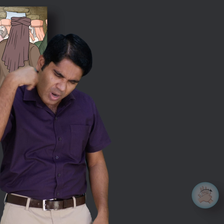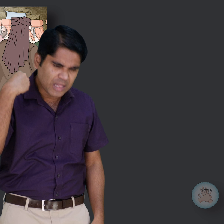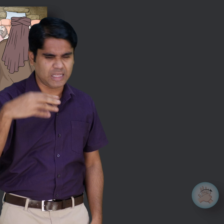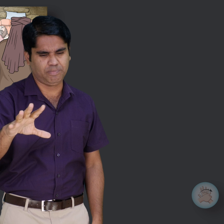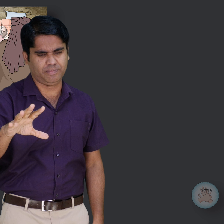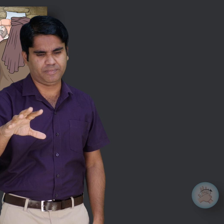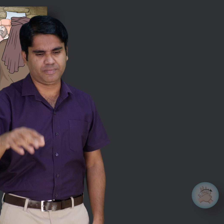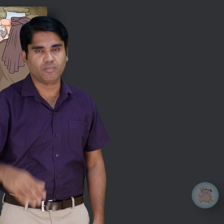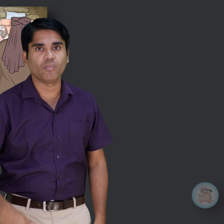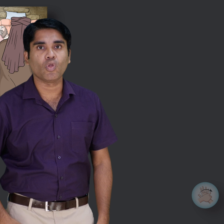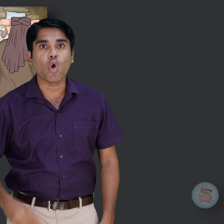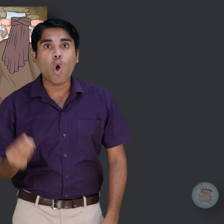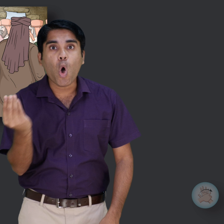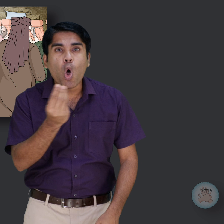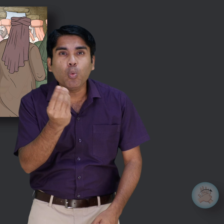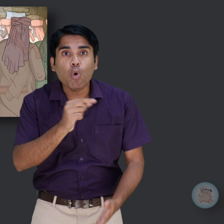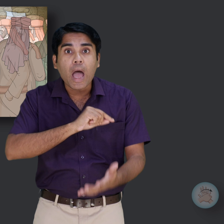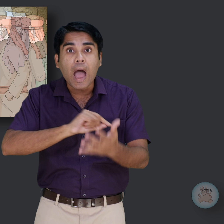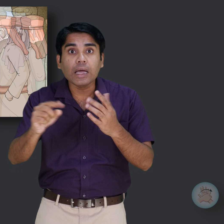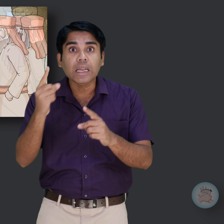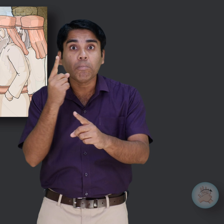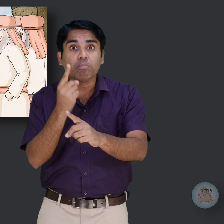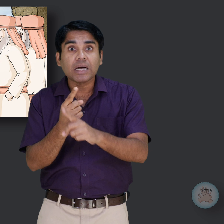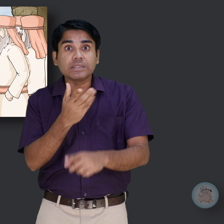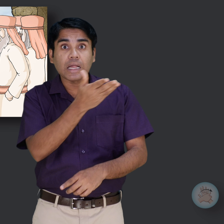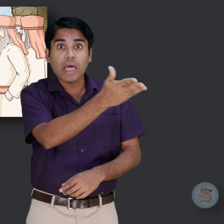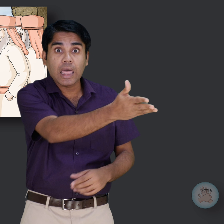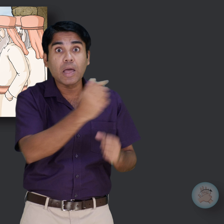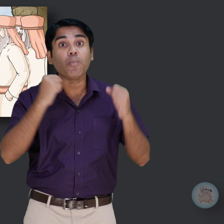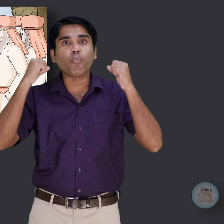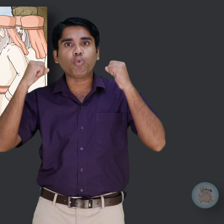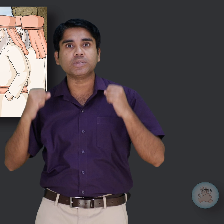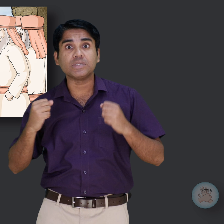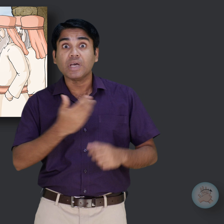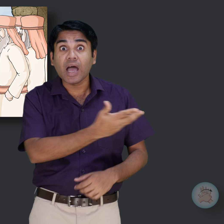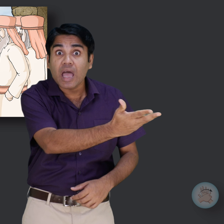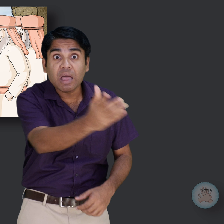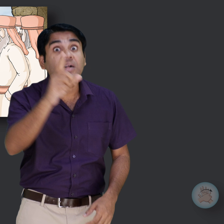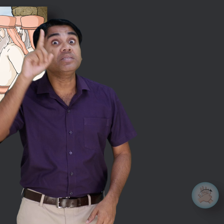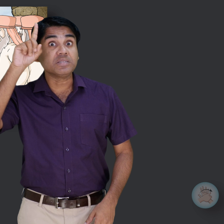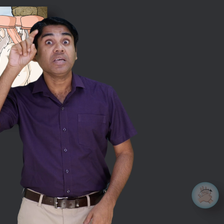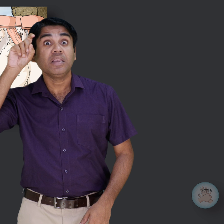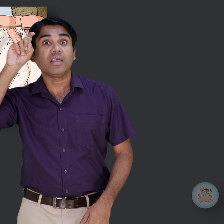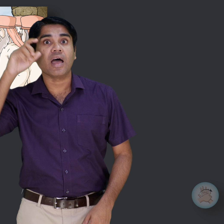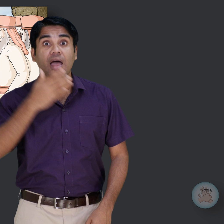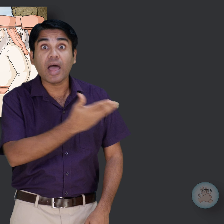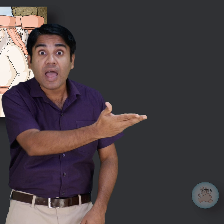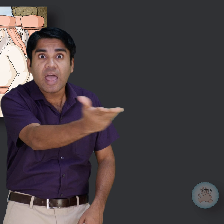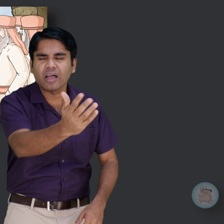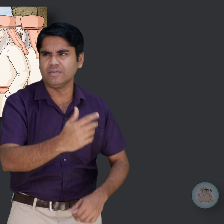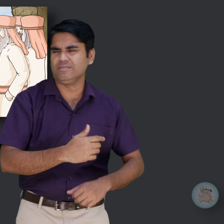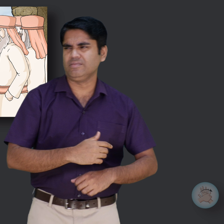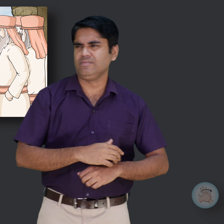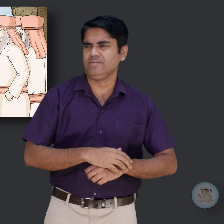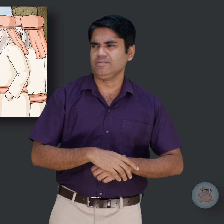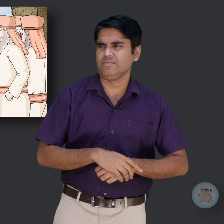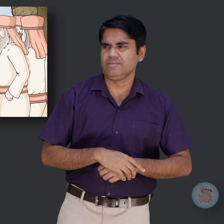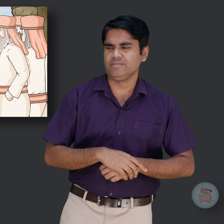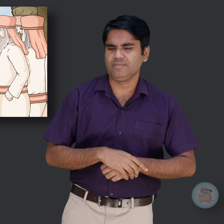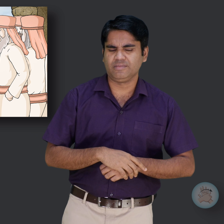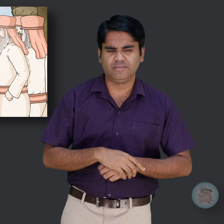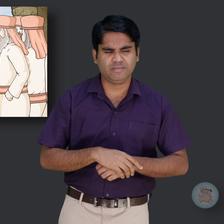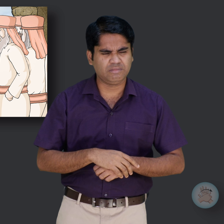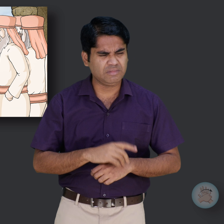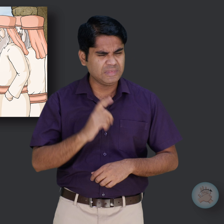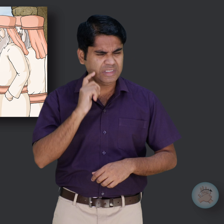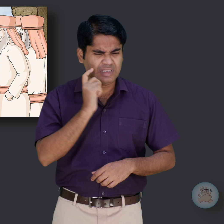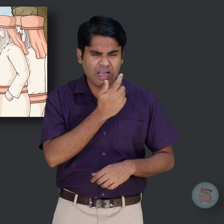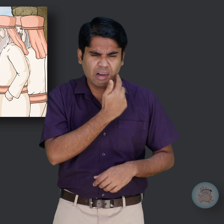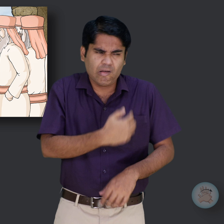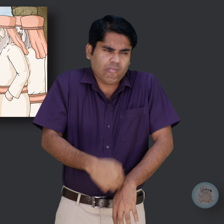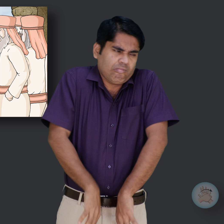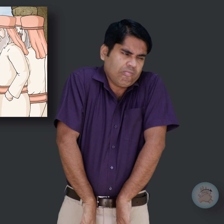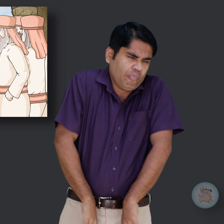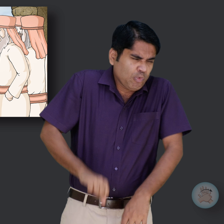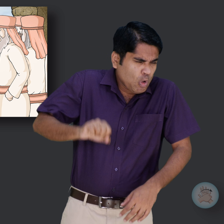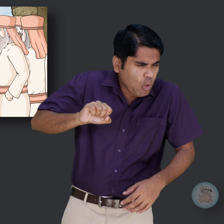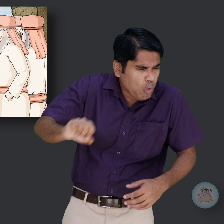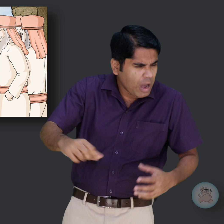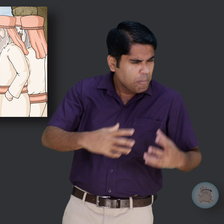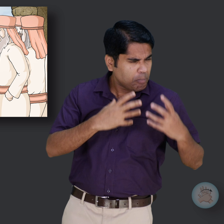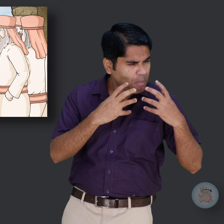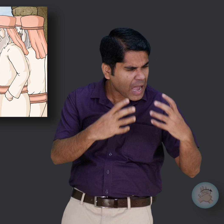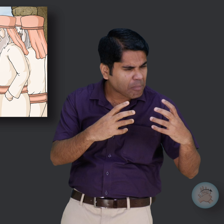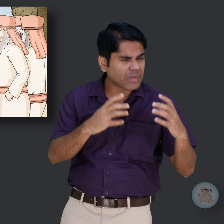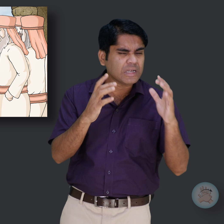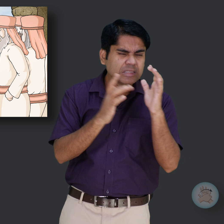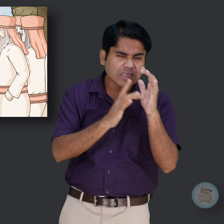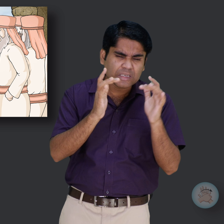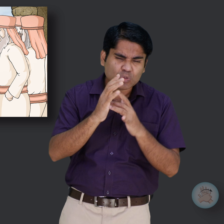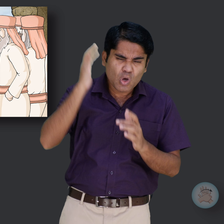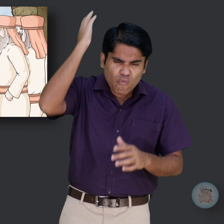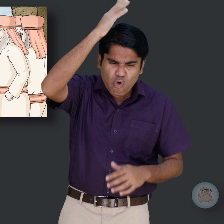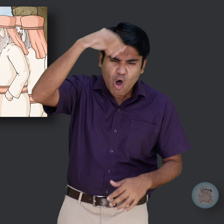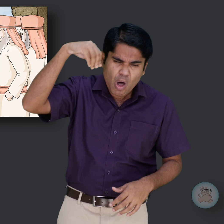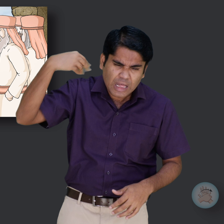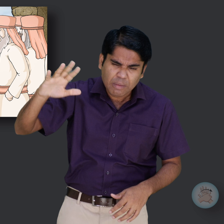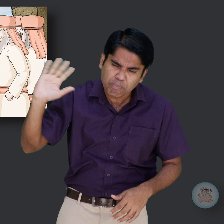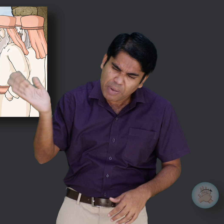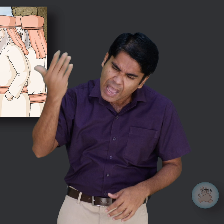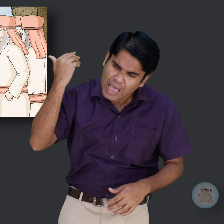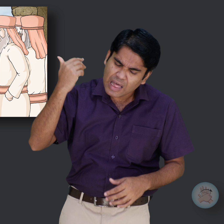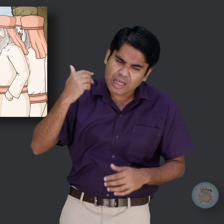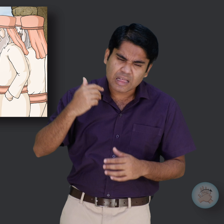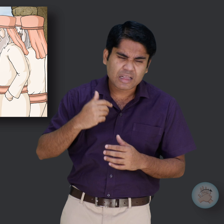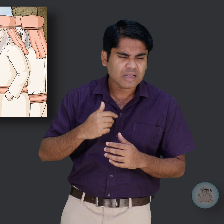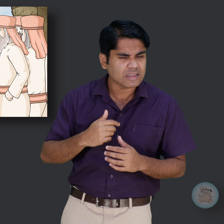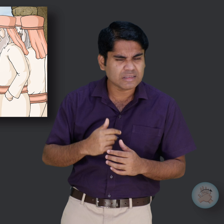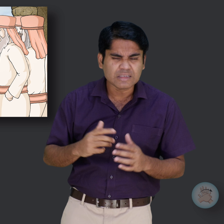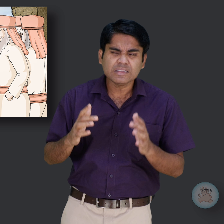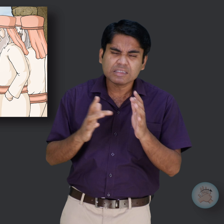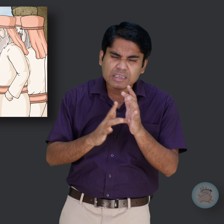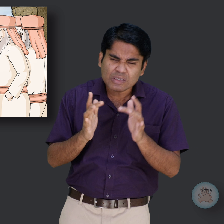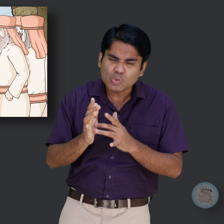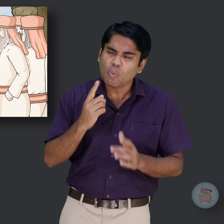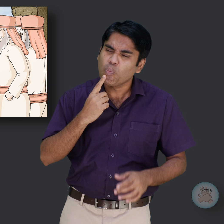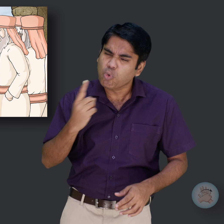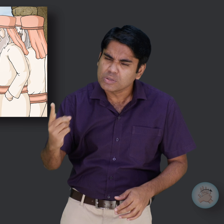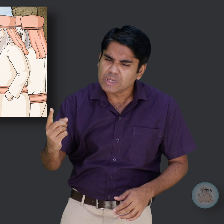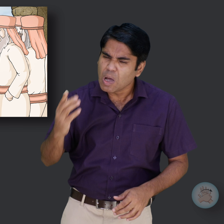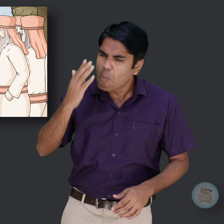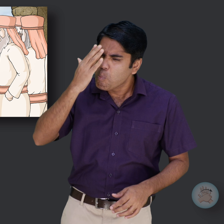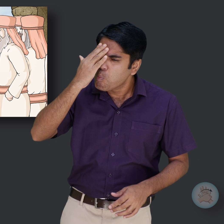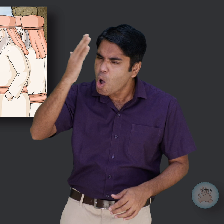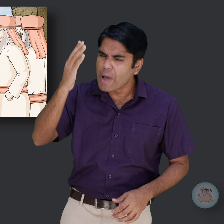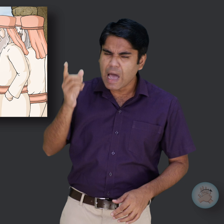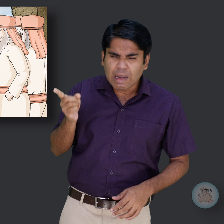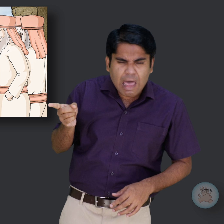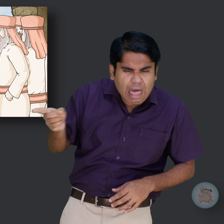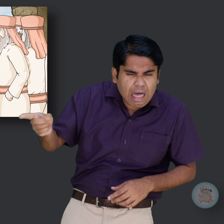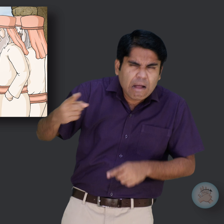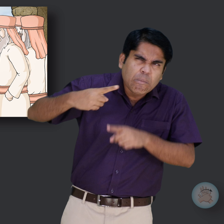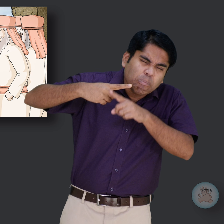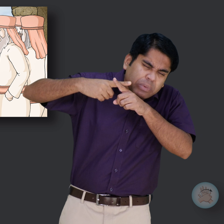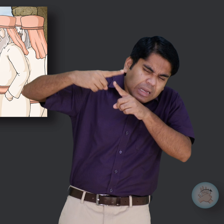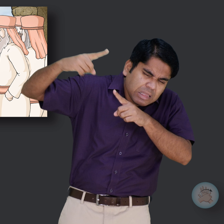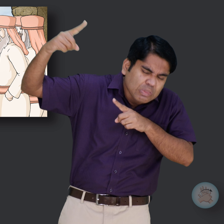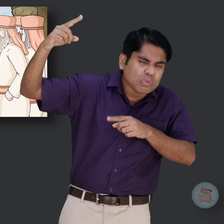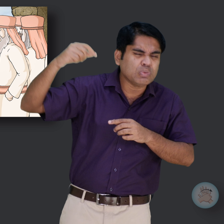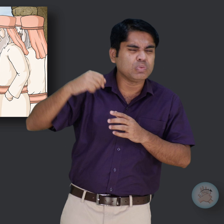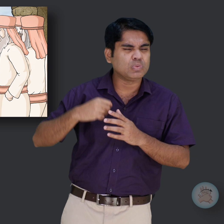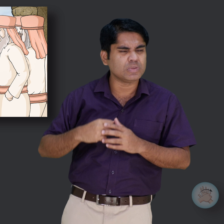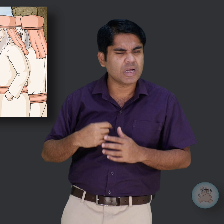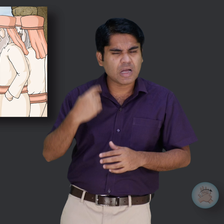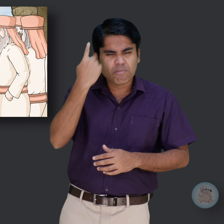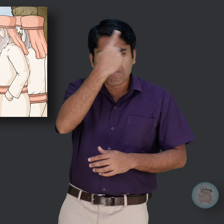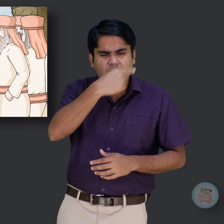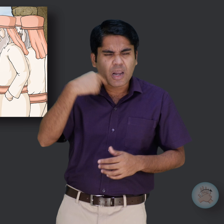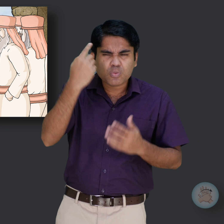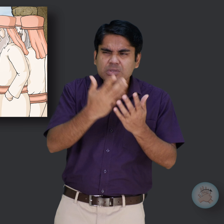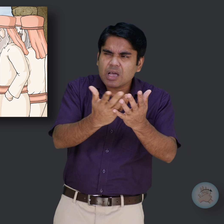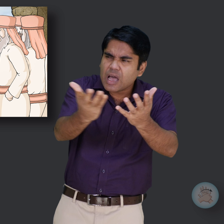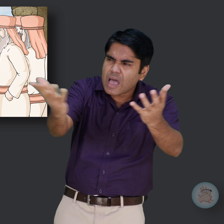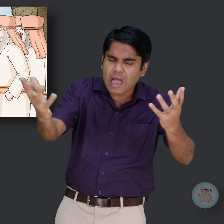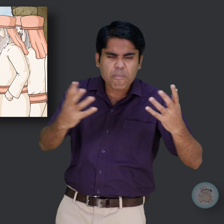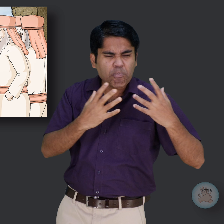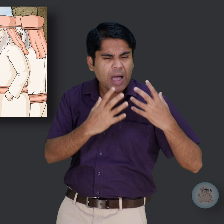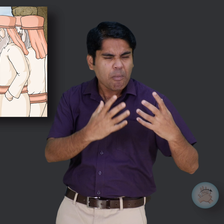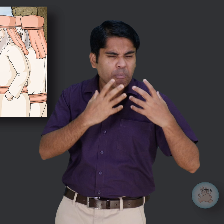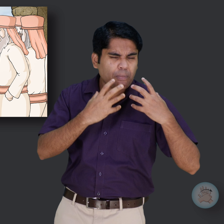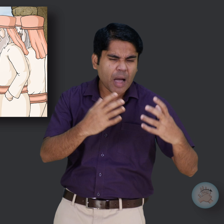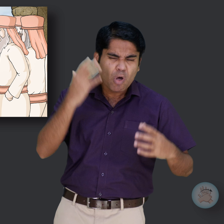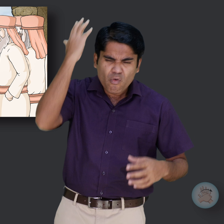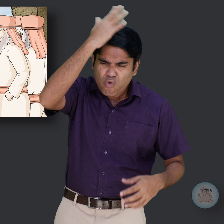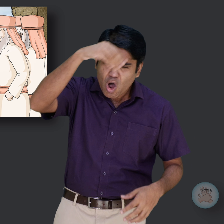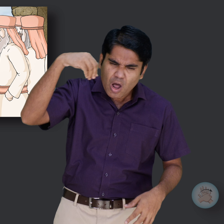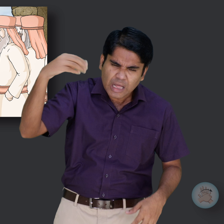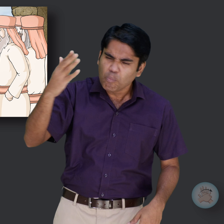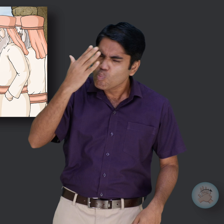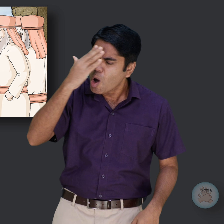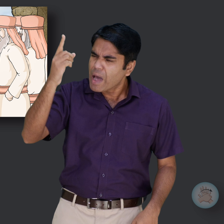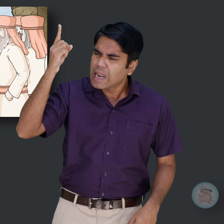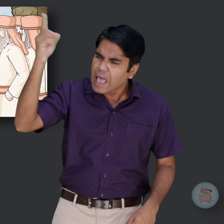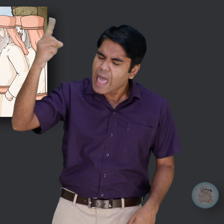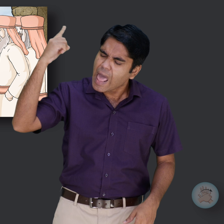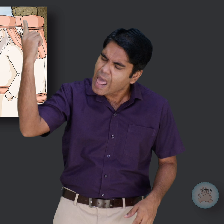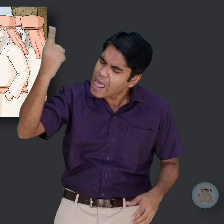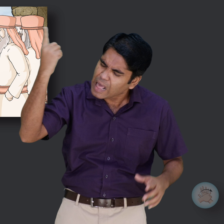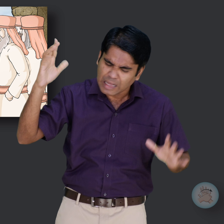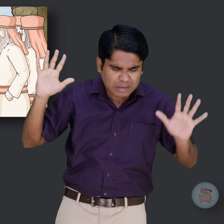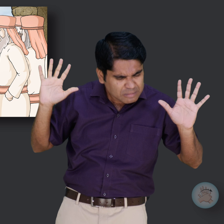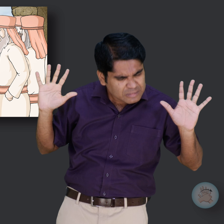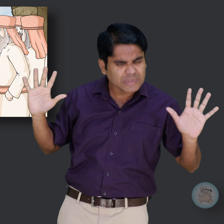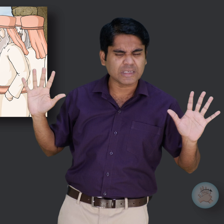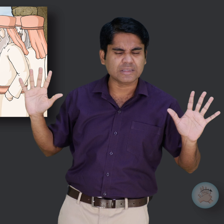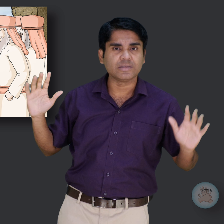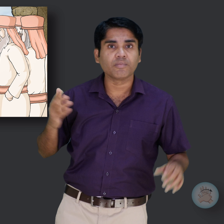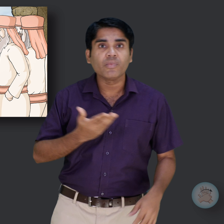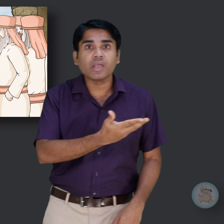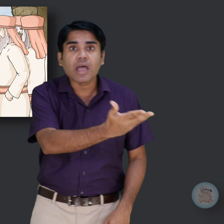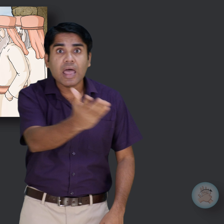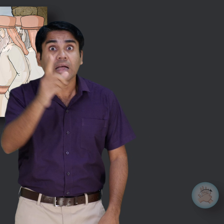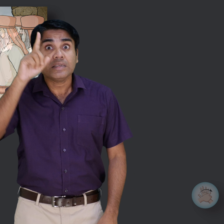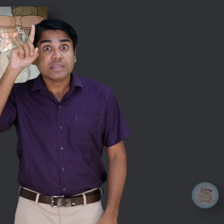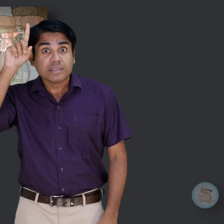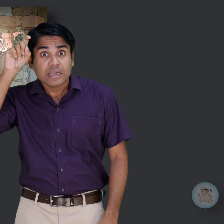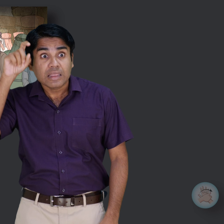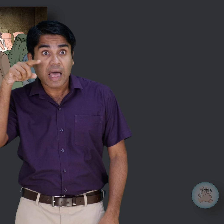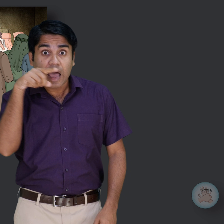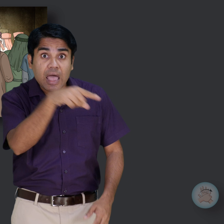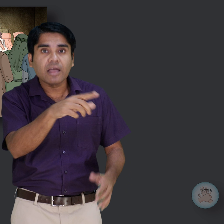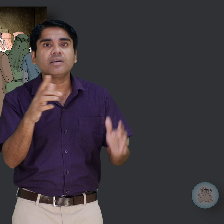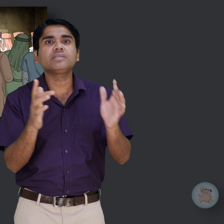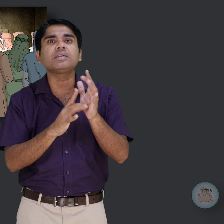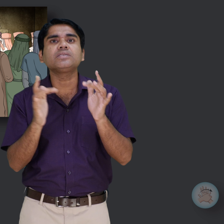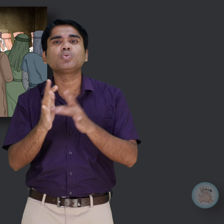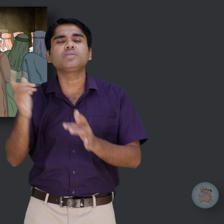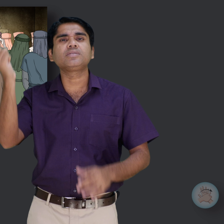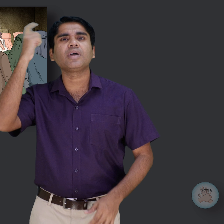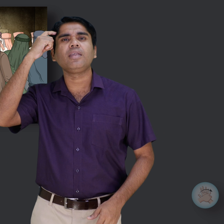But some of the scribes were sitting there and thinking in their hearts, “Why does this man speak like this? He is blaspheming! Who can forgive sins but God alone?”